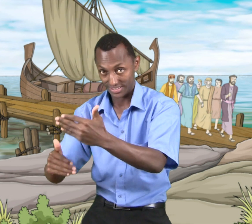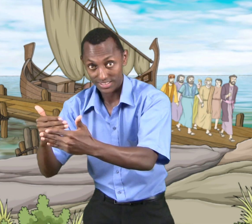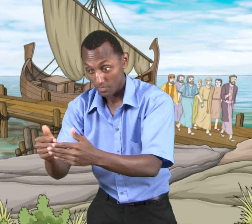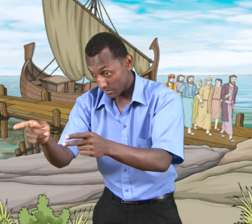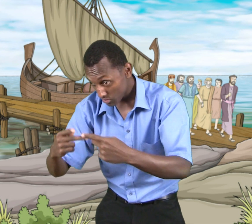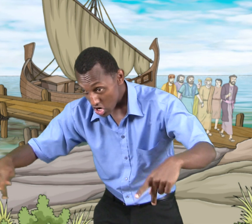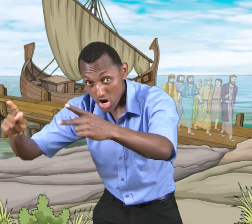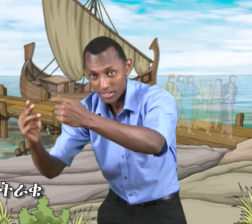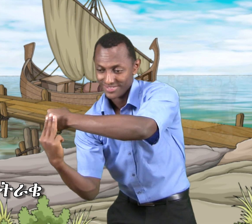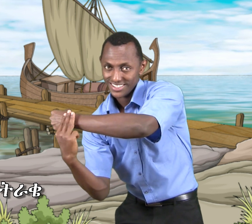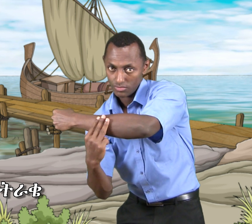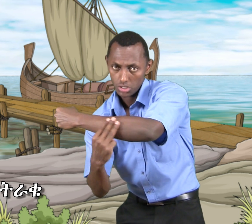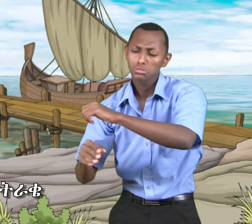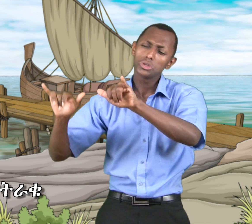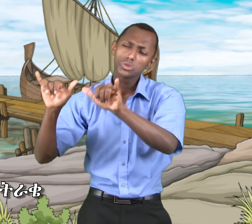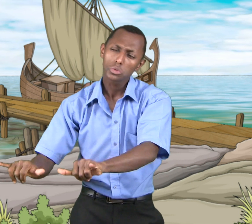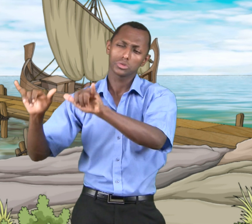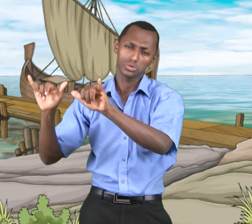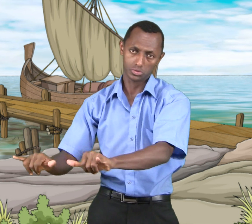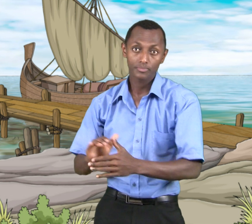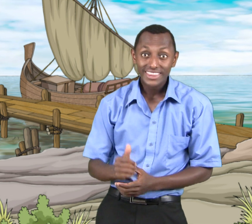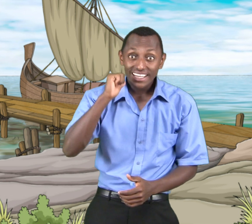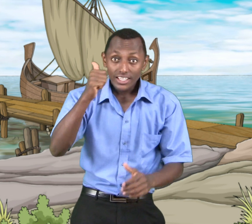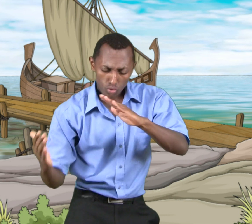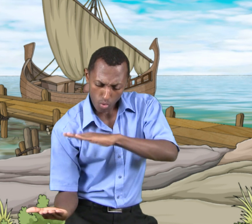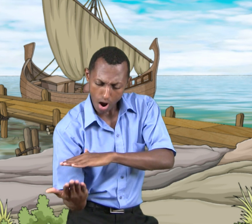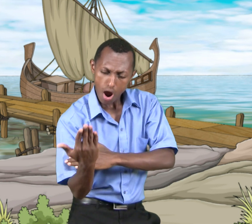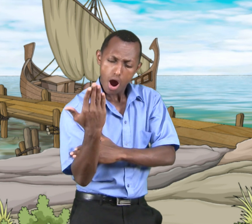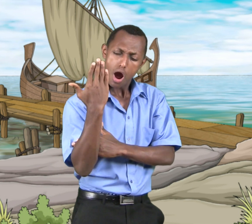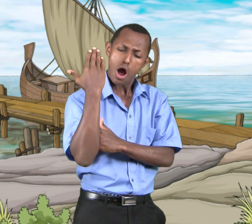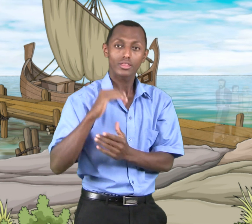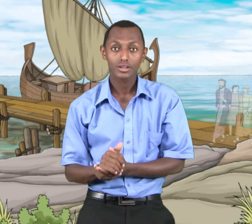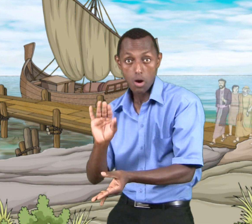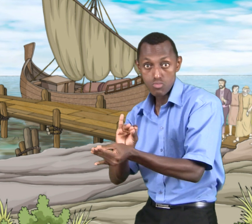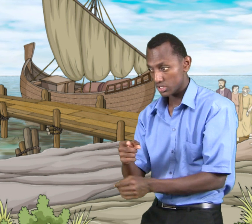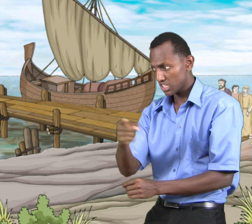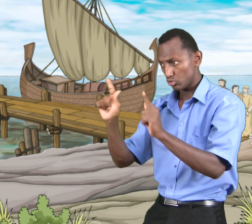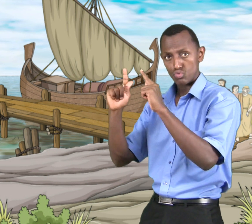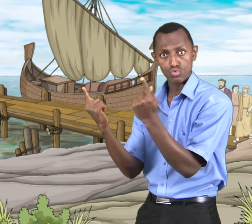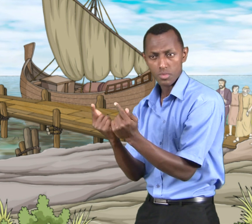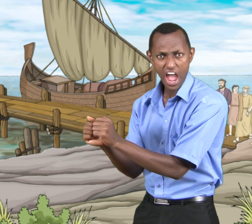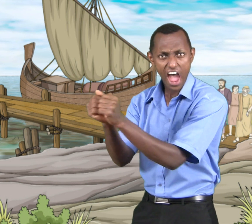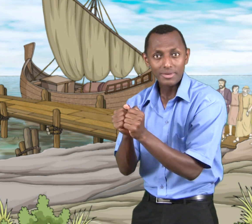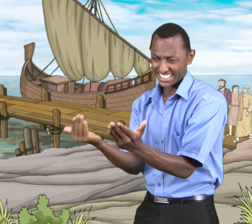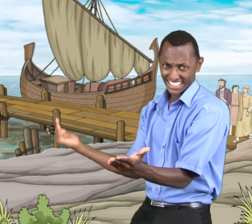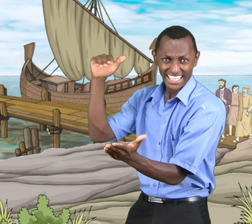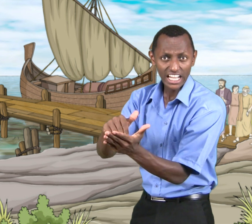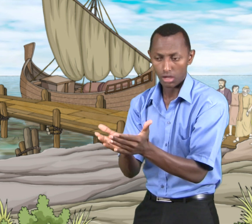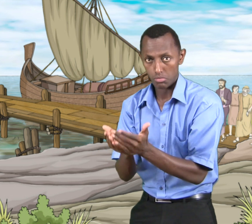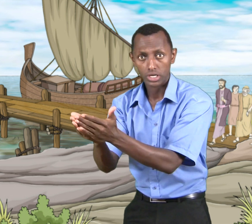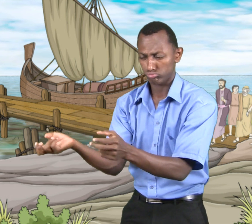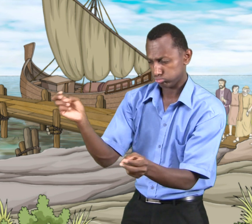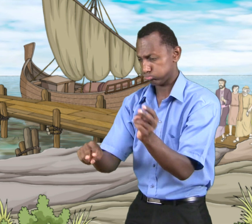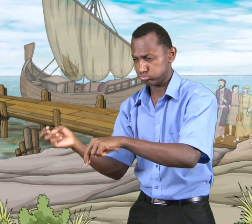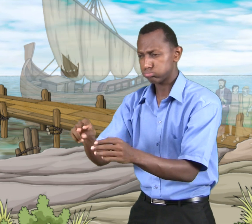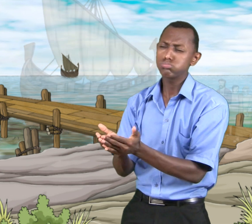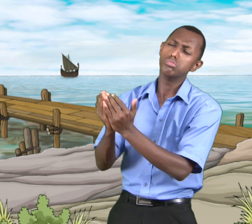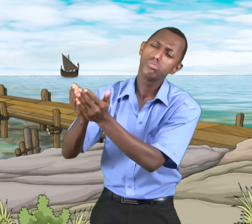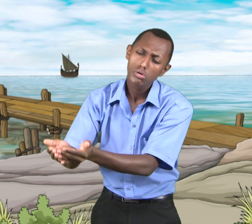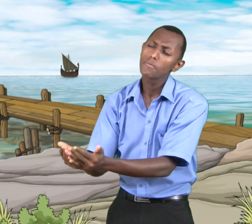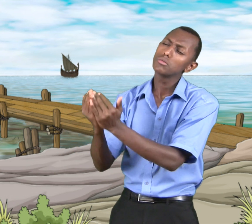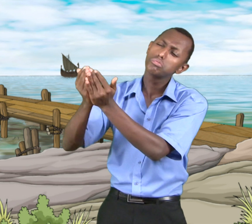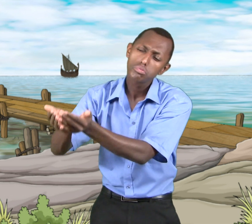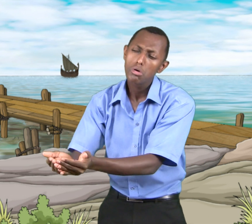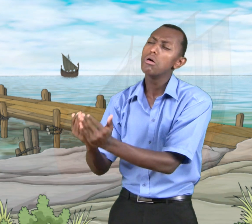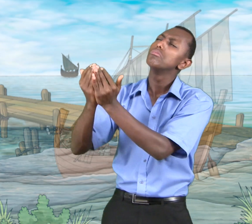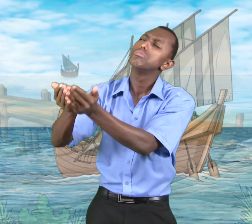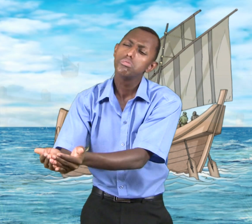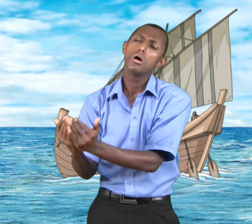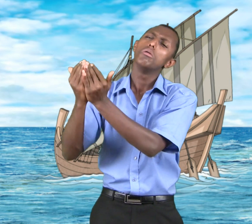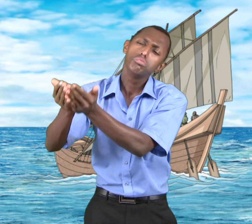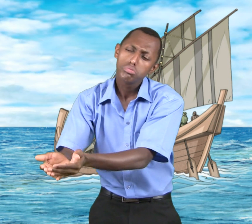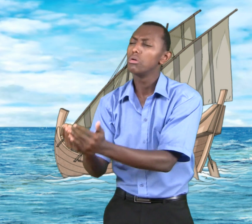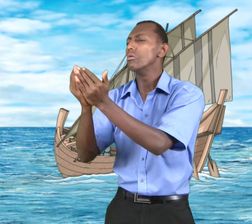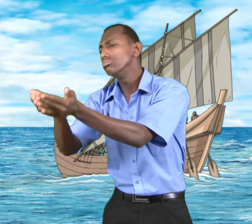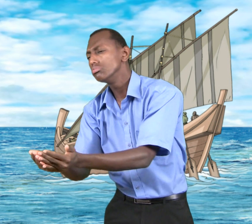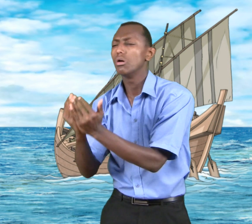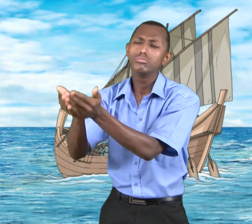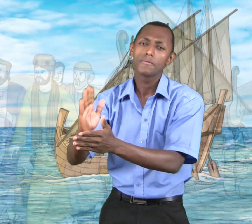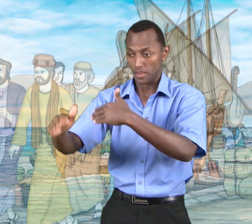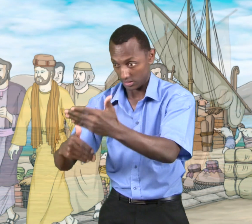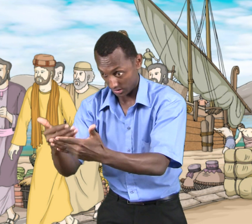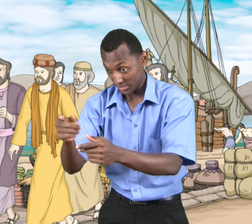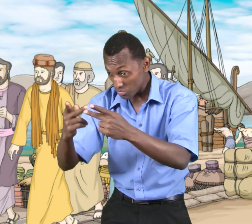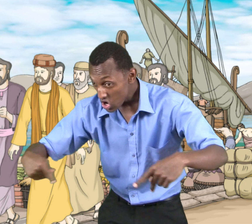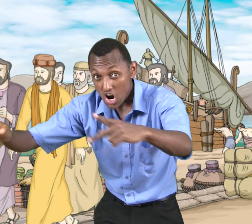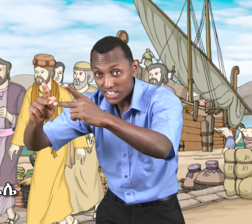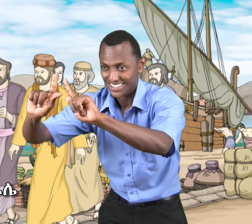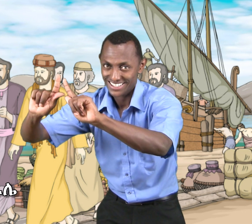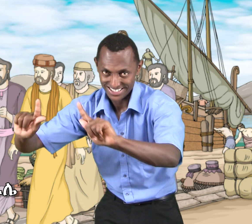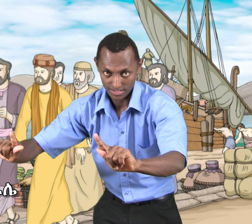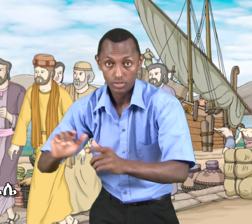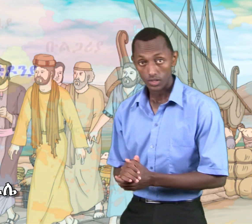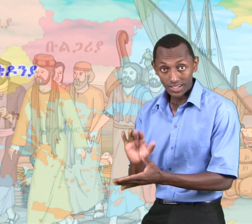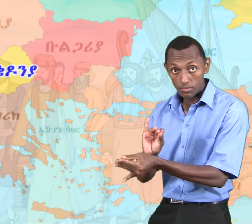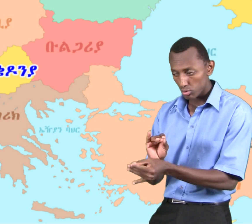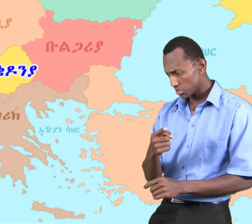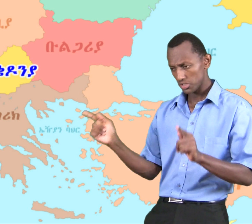We sailed from Troas straight to Samothrace, and the following day on to Neapolis.